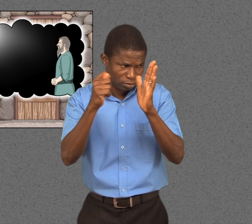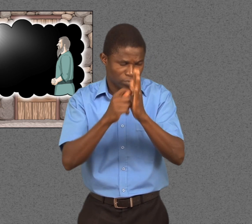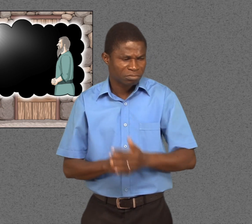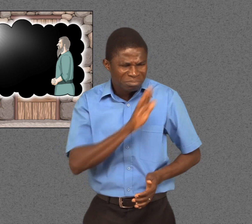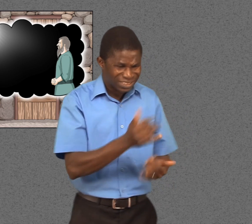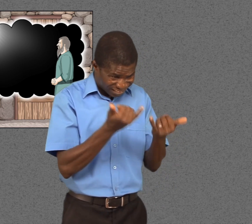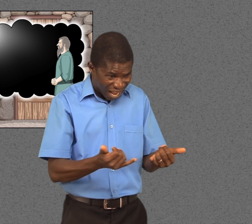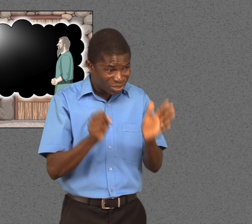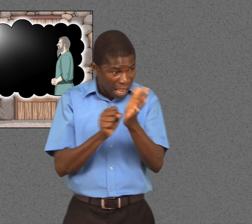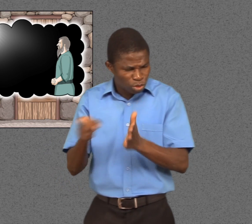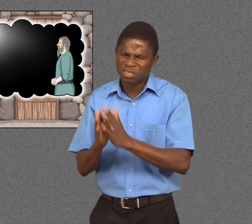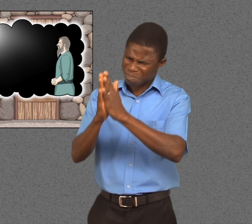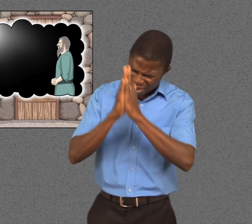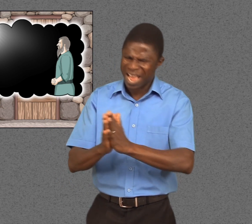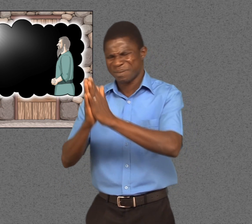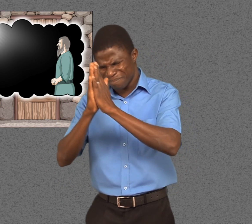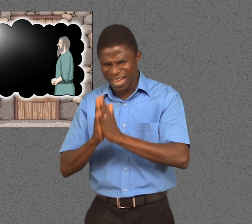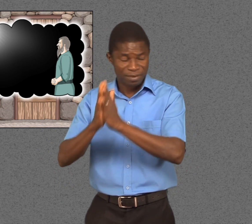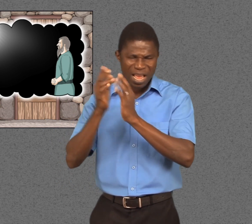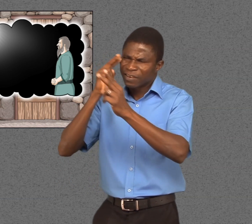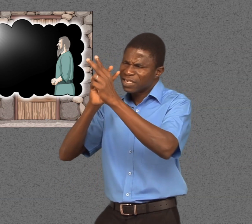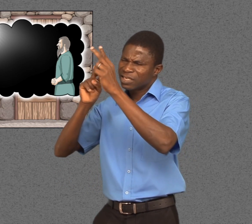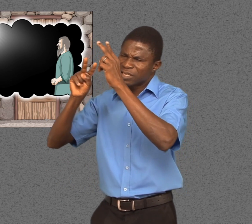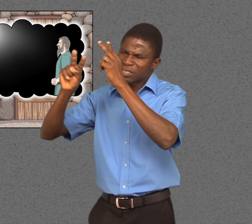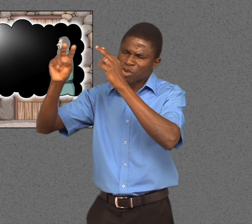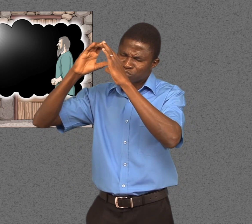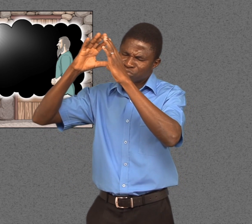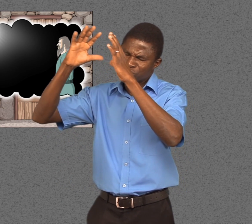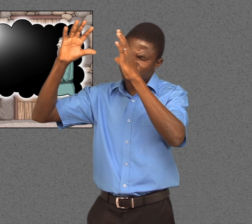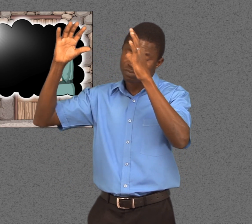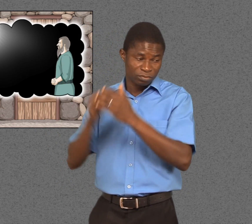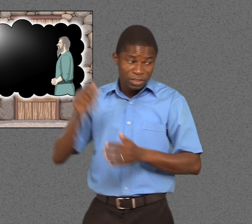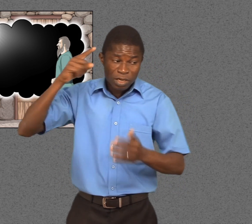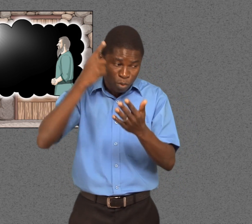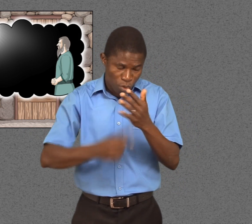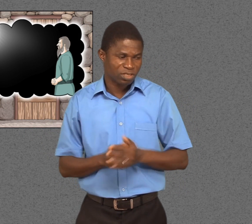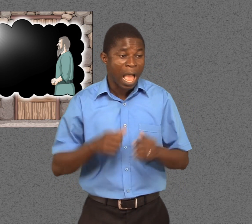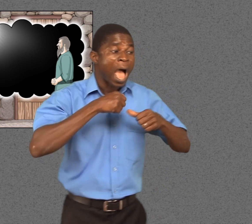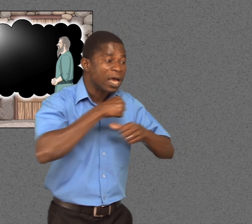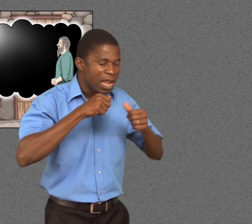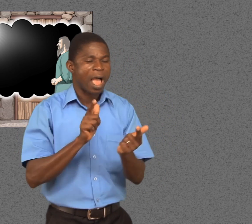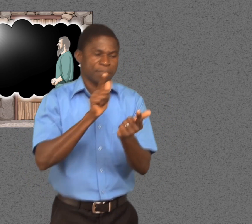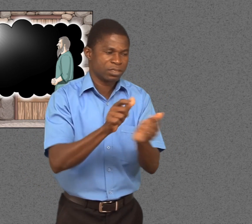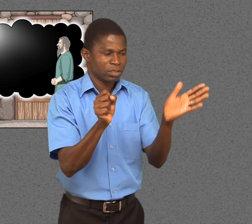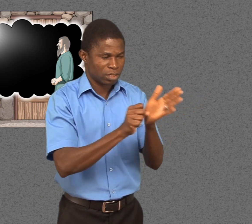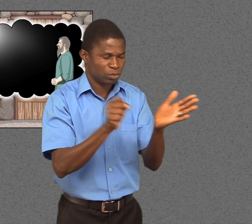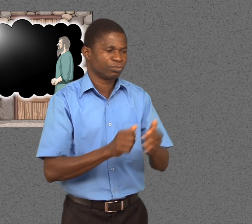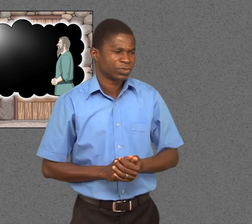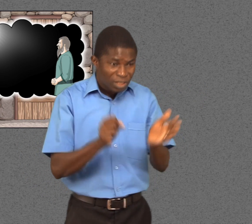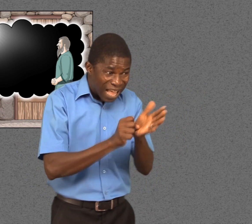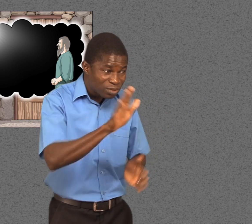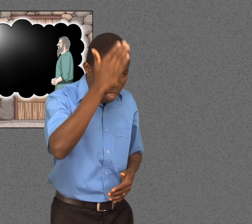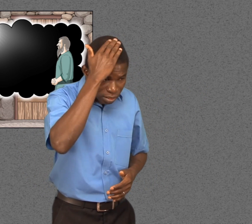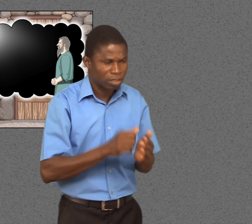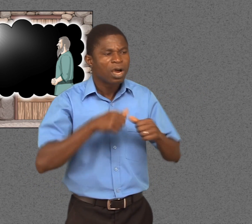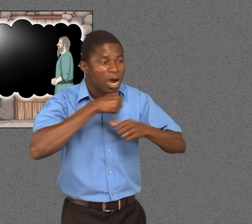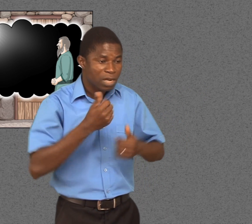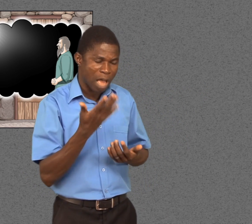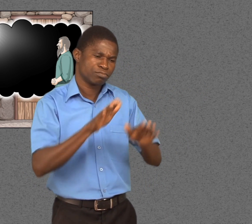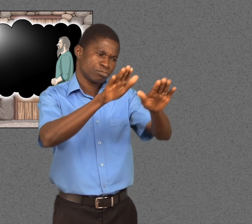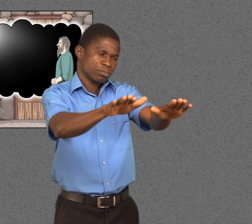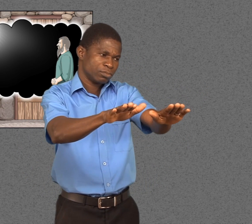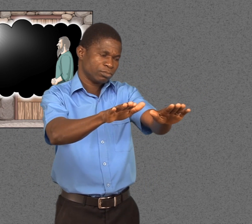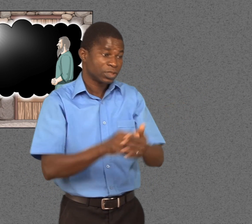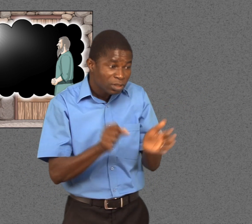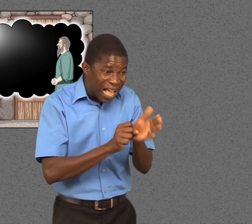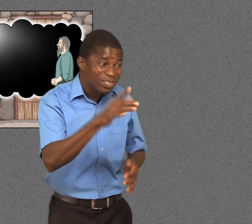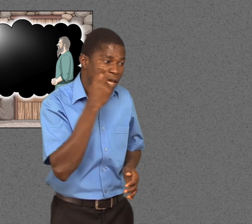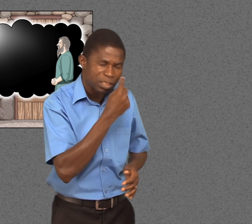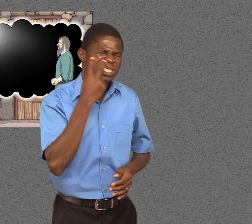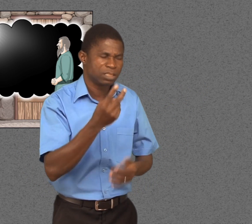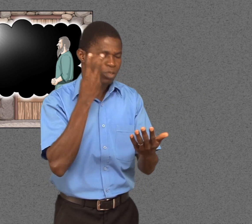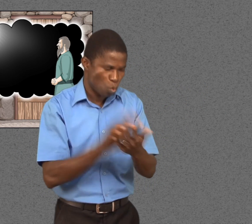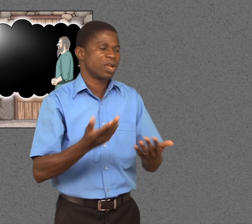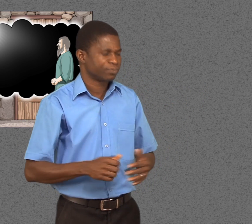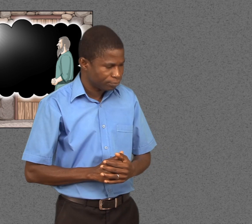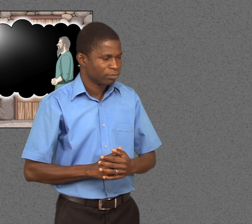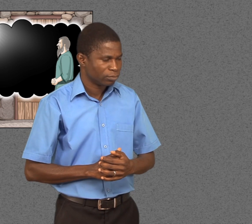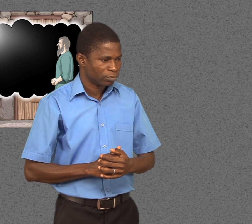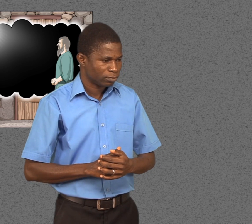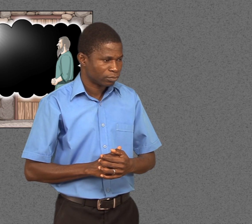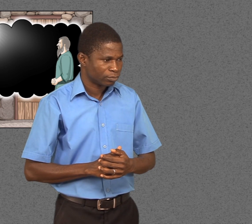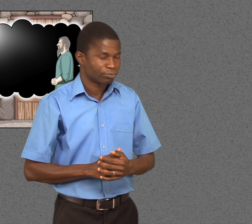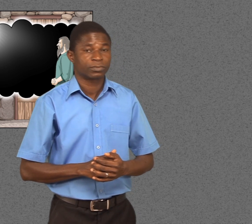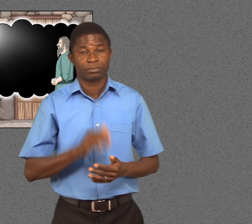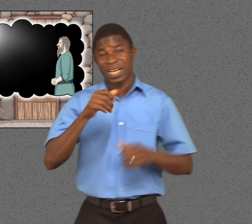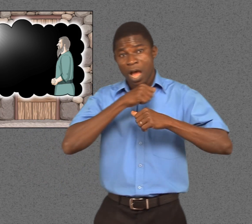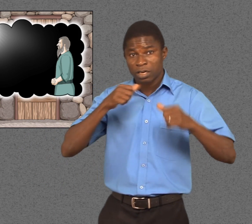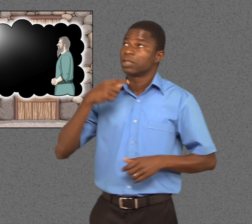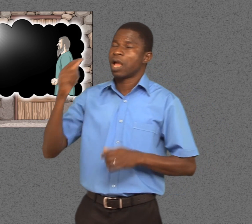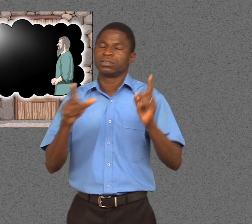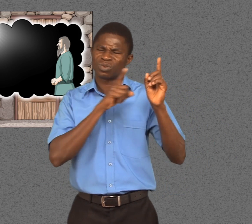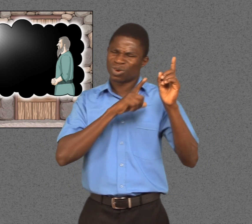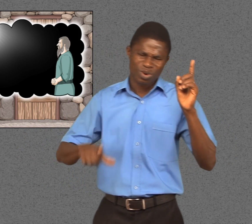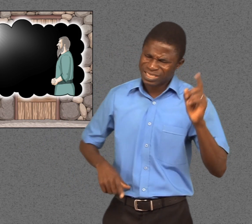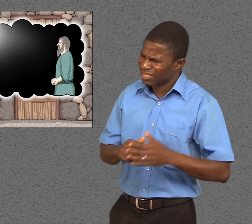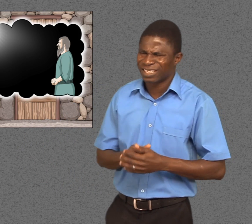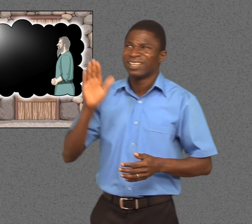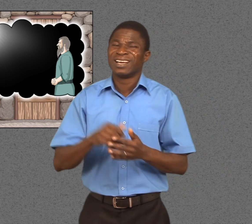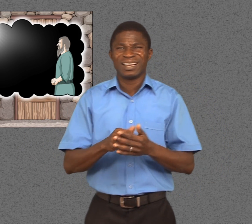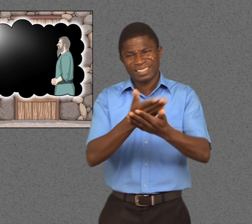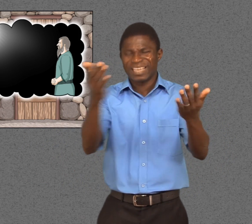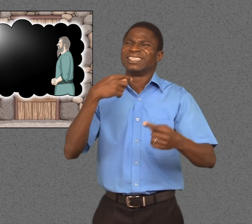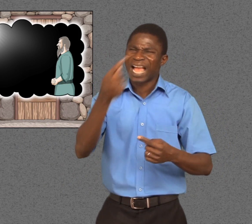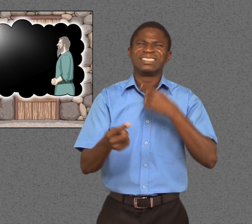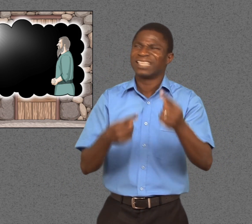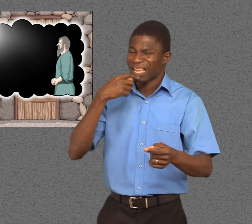In a vision he has seen a man named Ananias come and place his hands on him to restore his sight.”